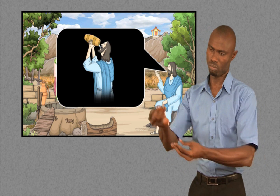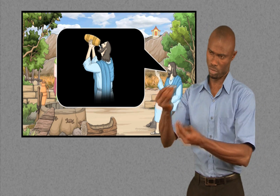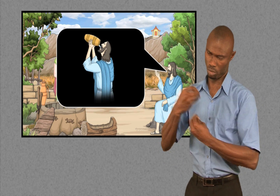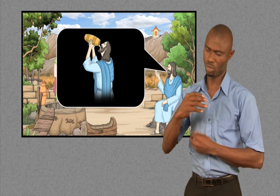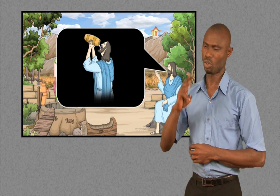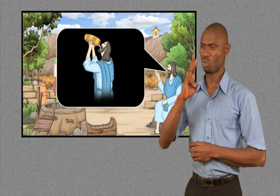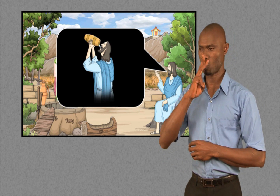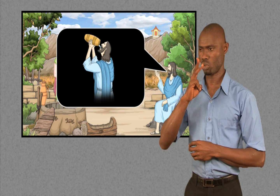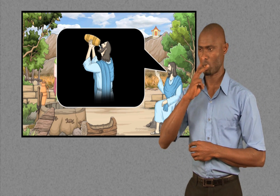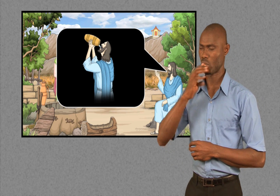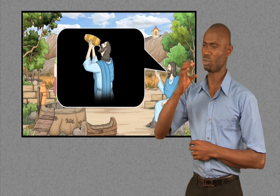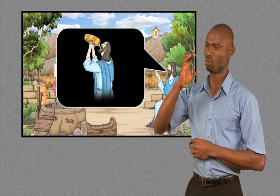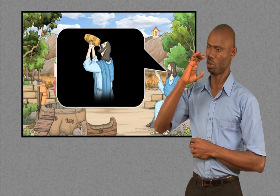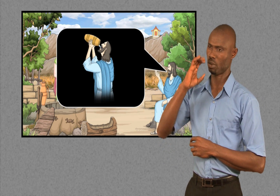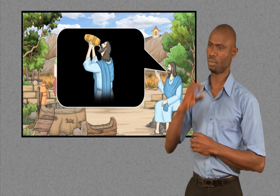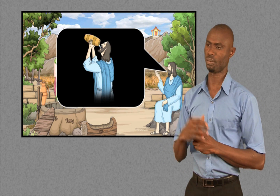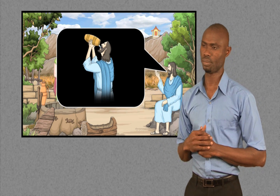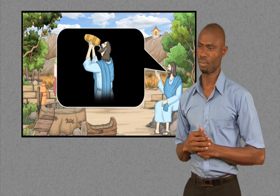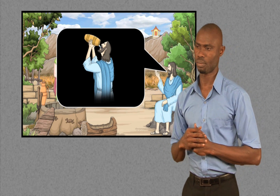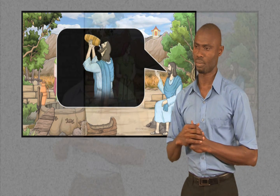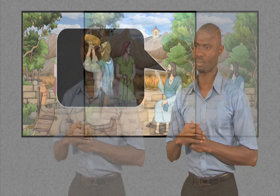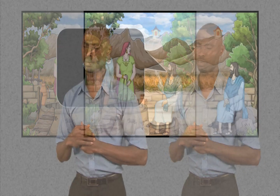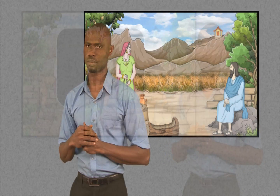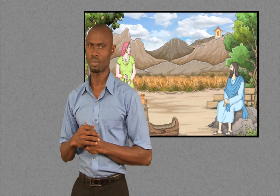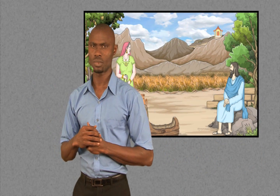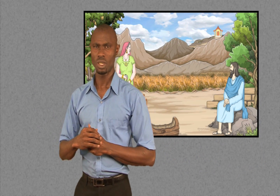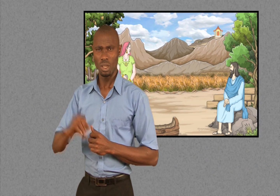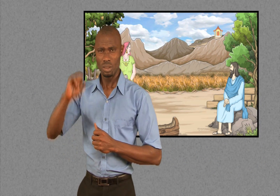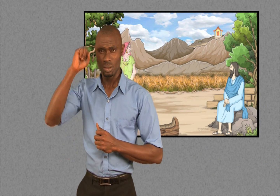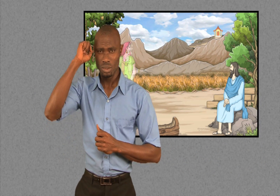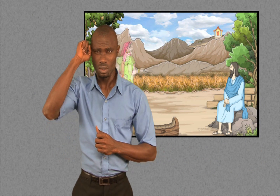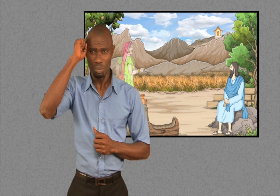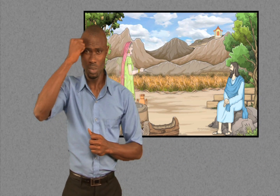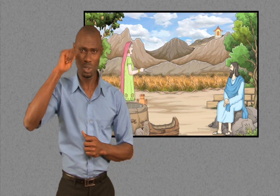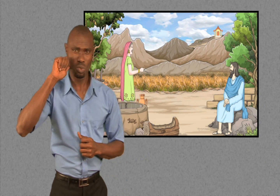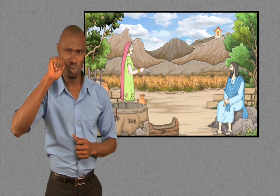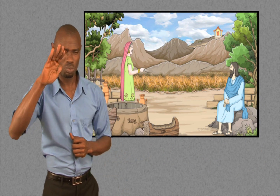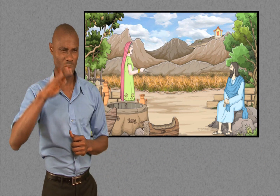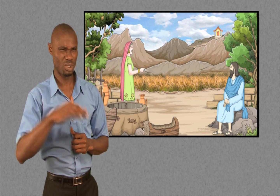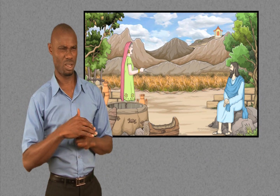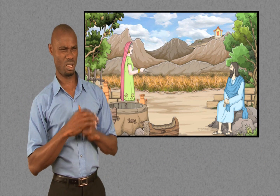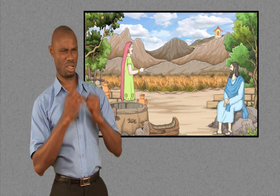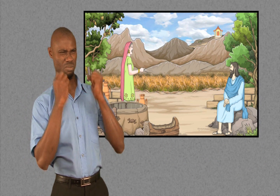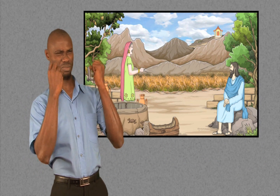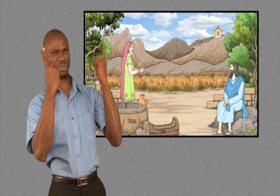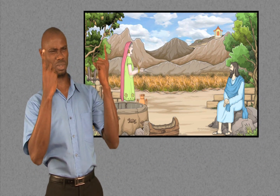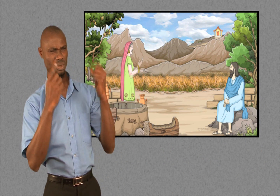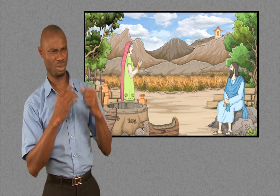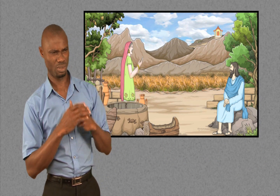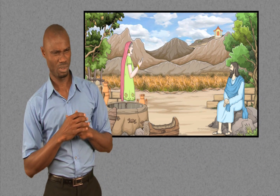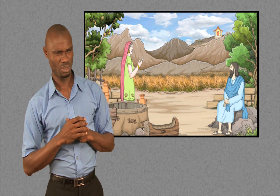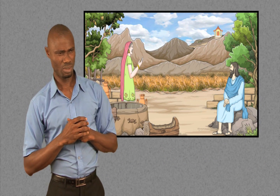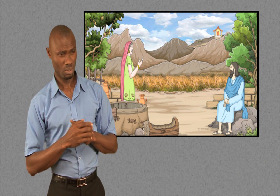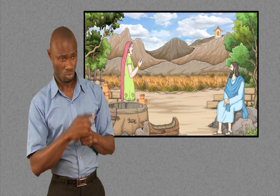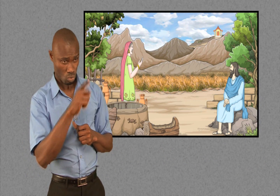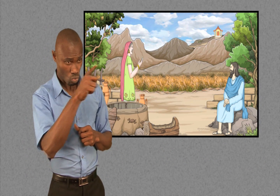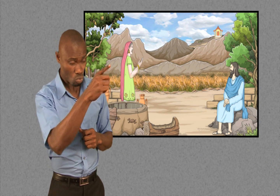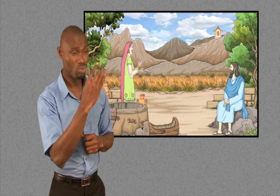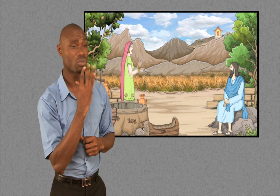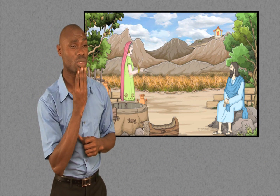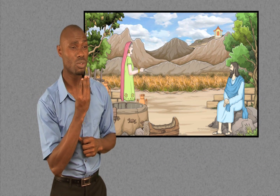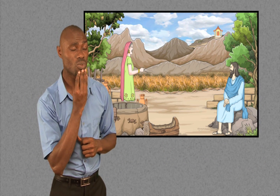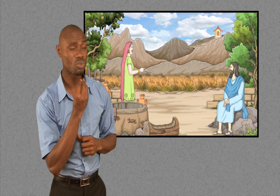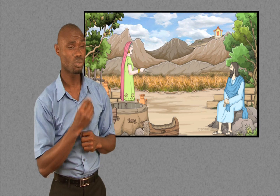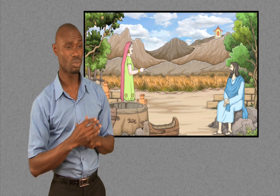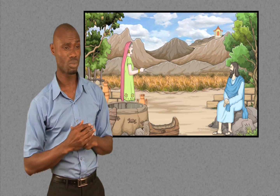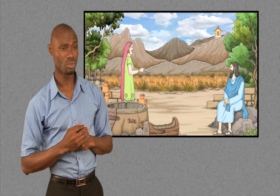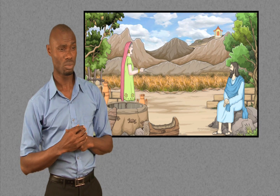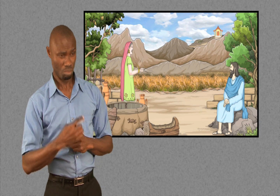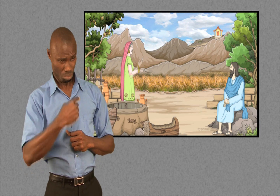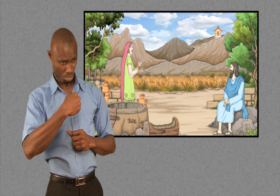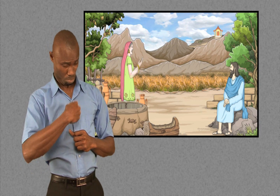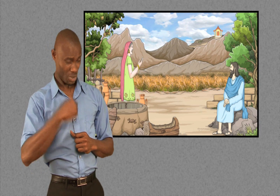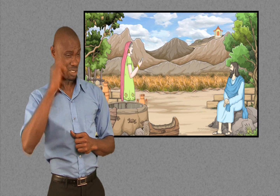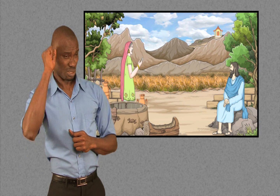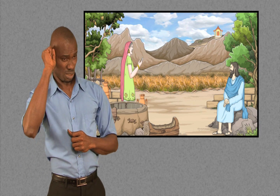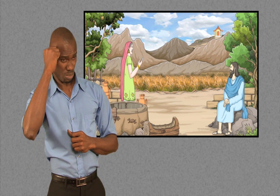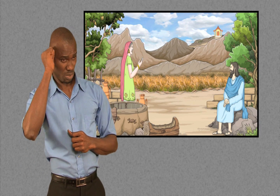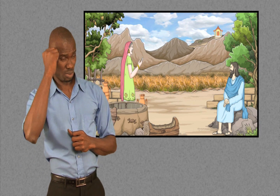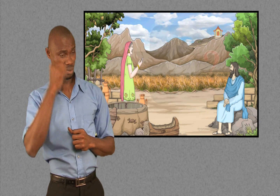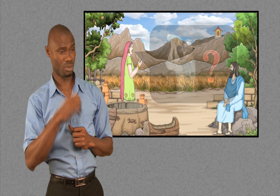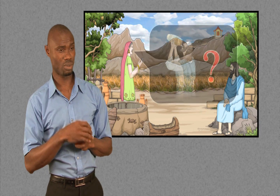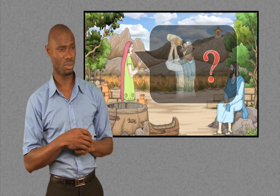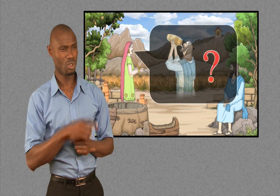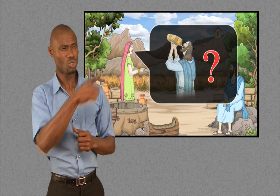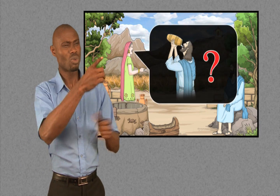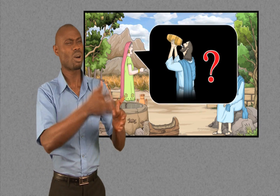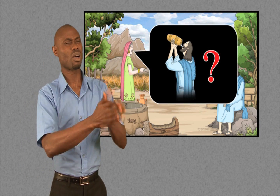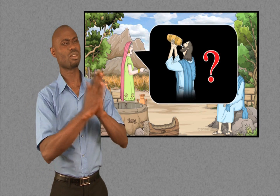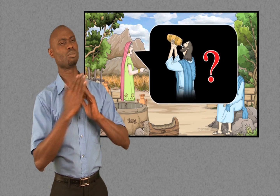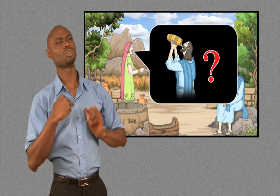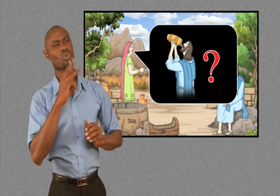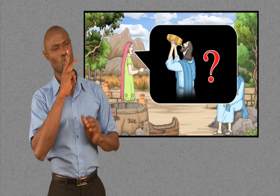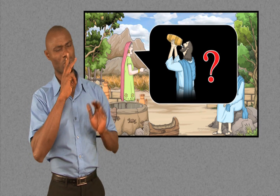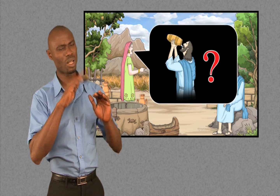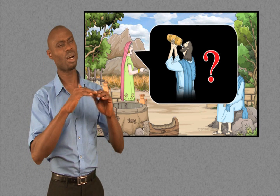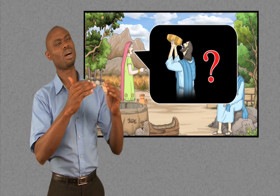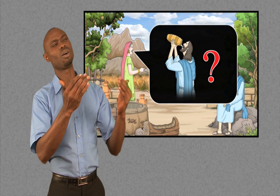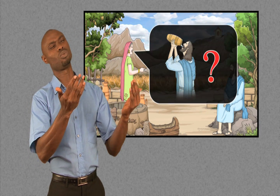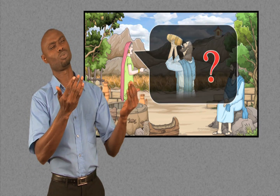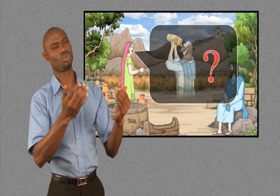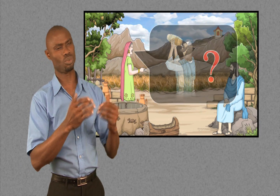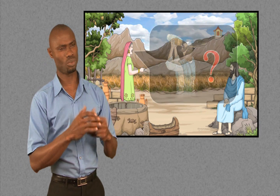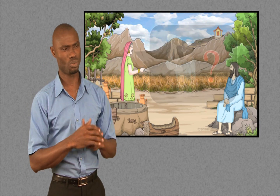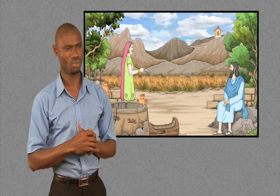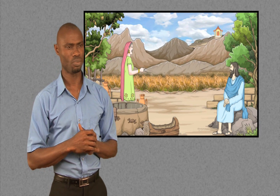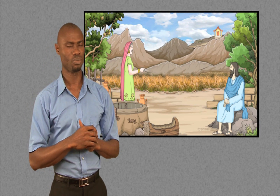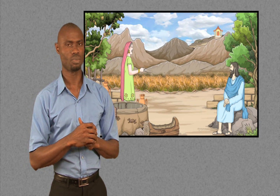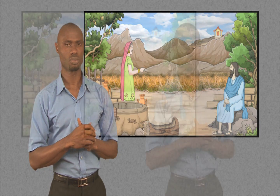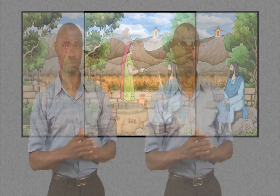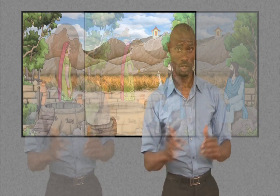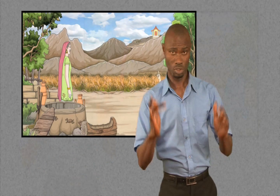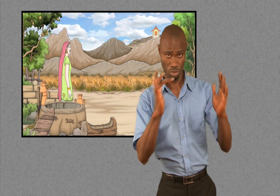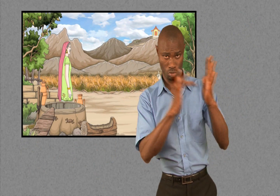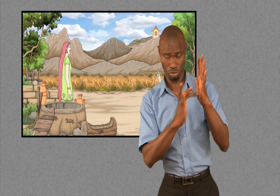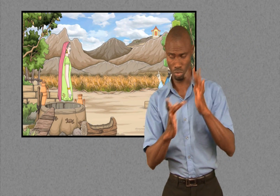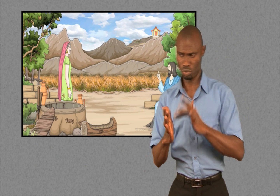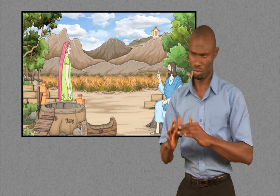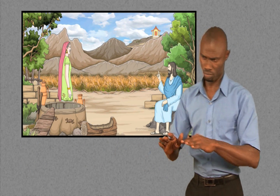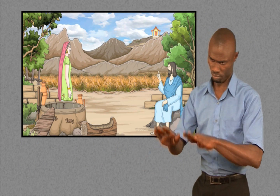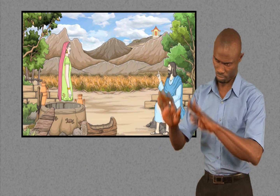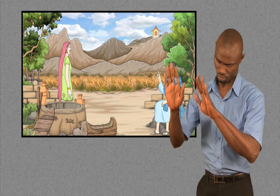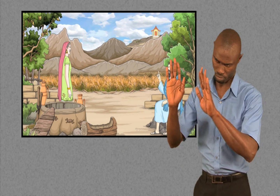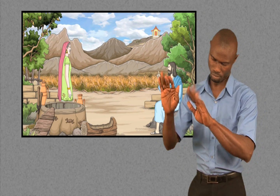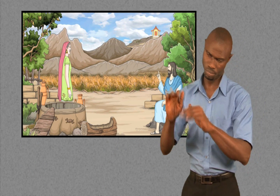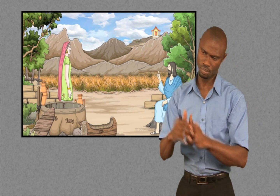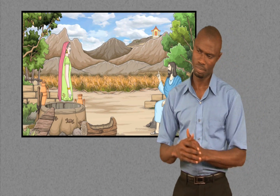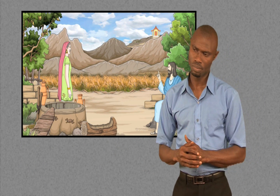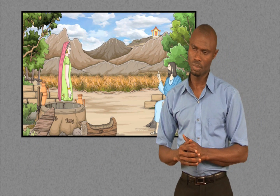“How can You ask for a drink from me, a Samaritan woman?”